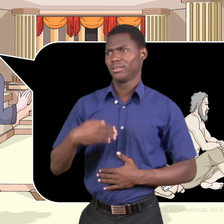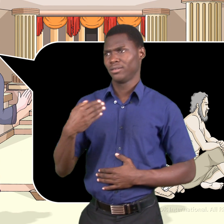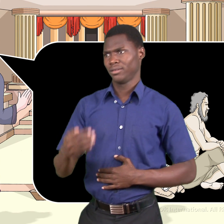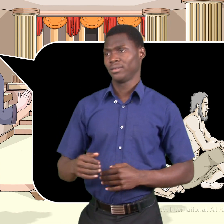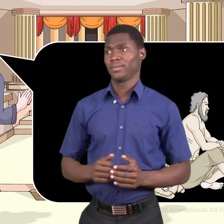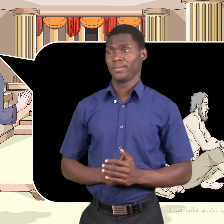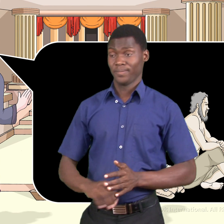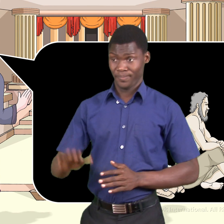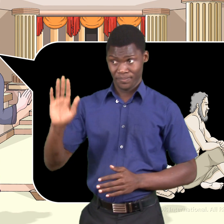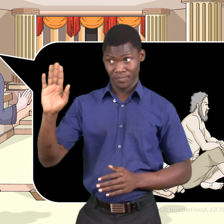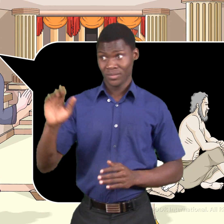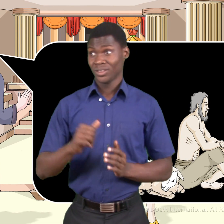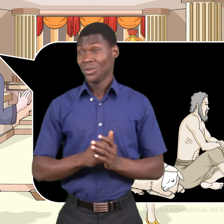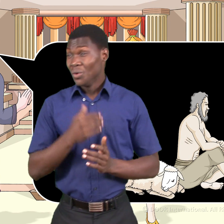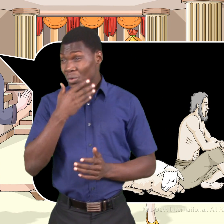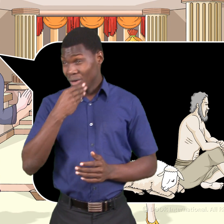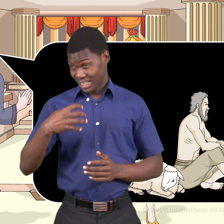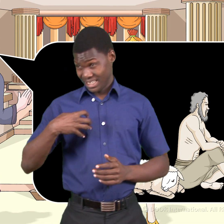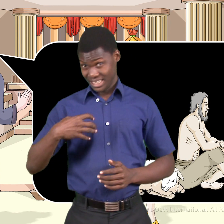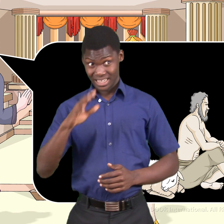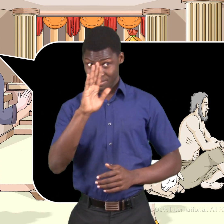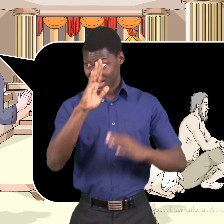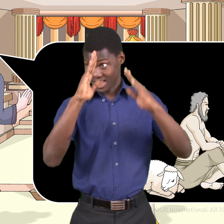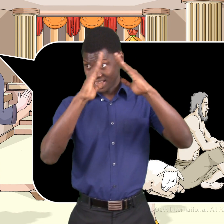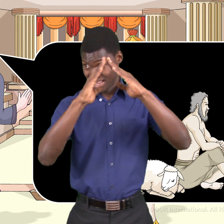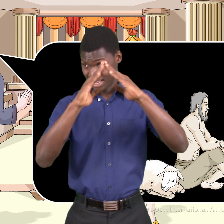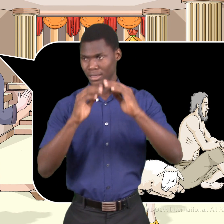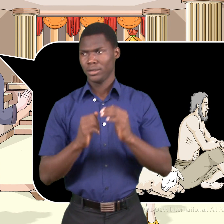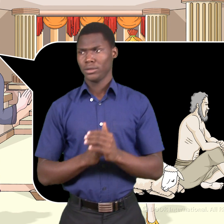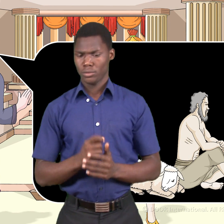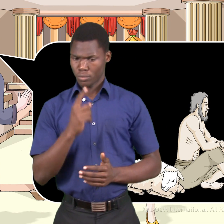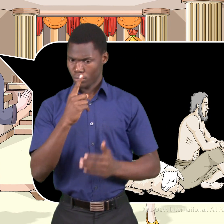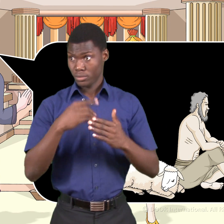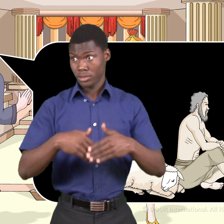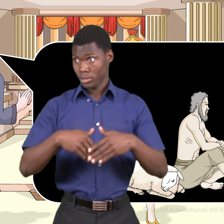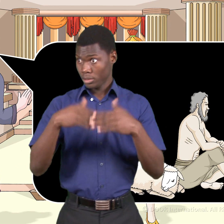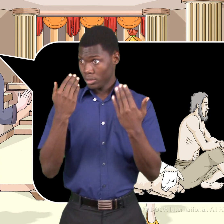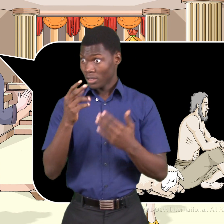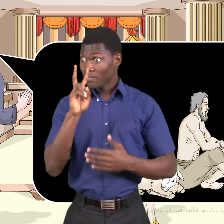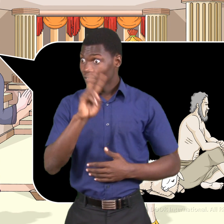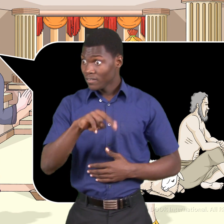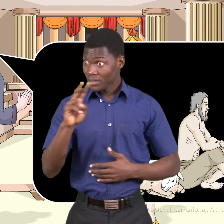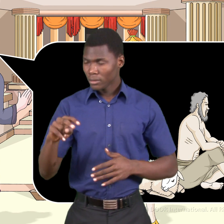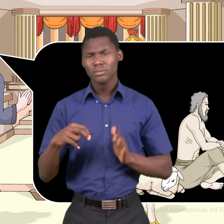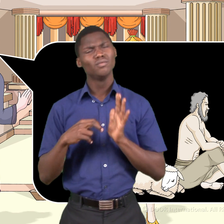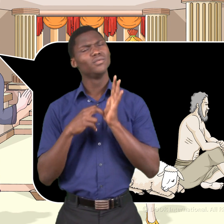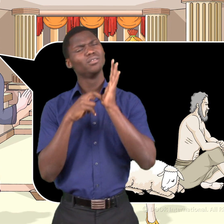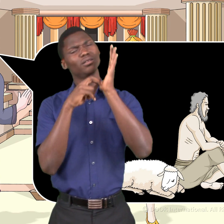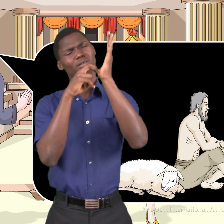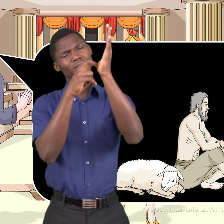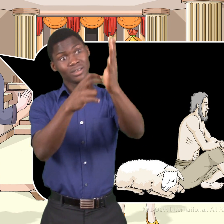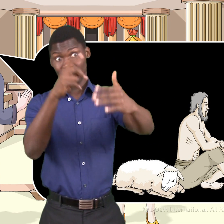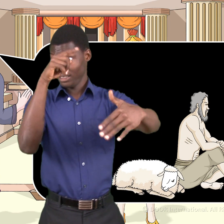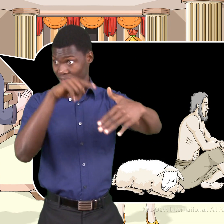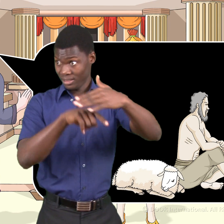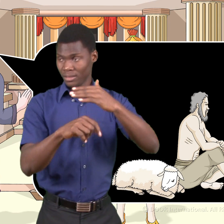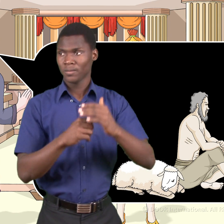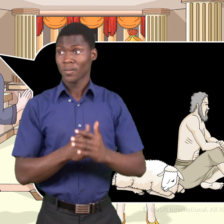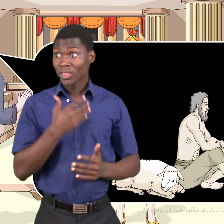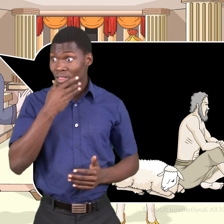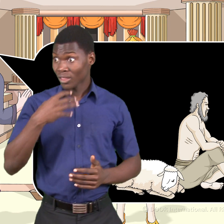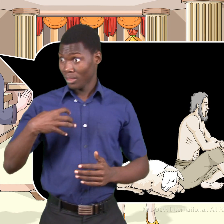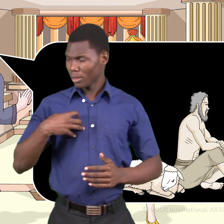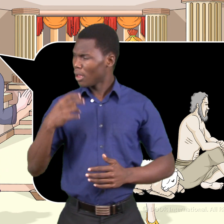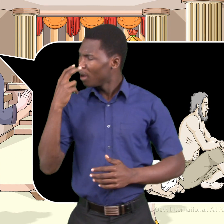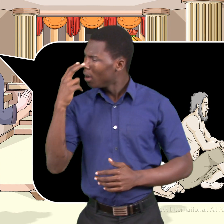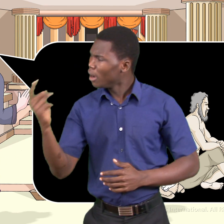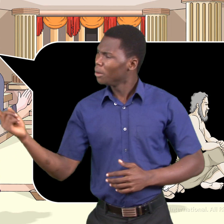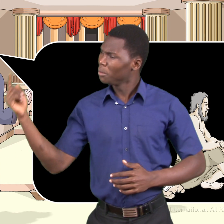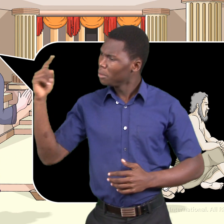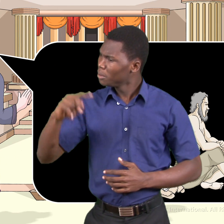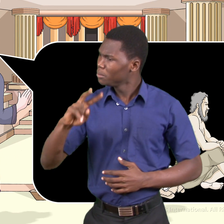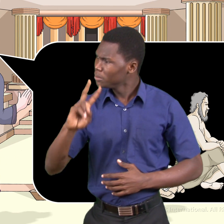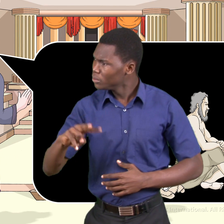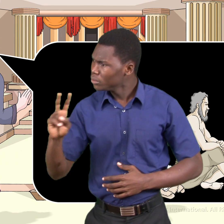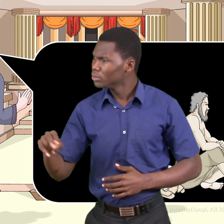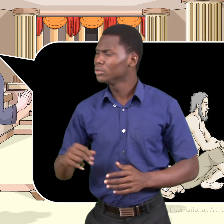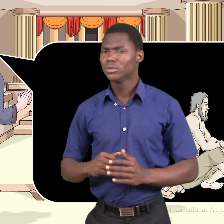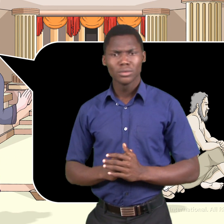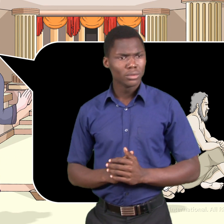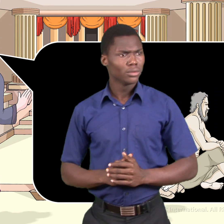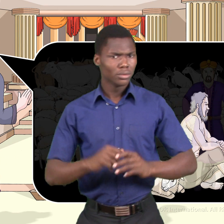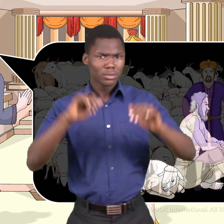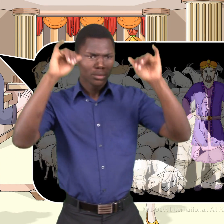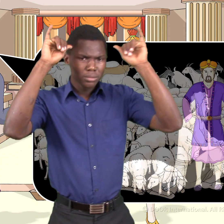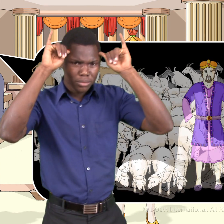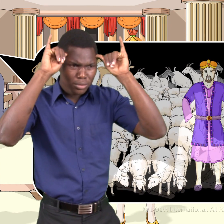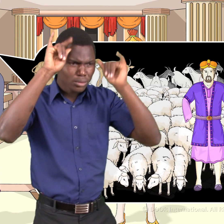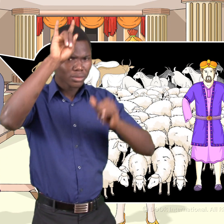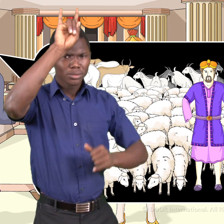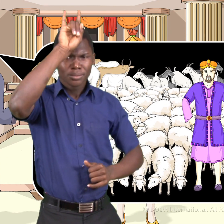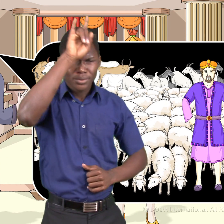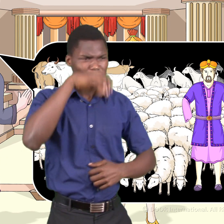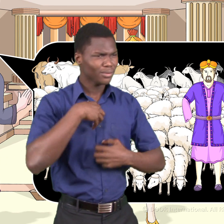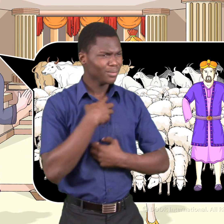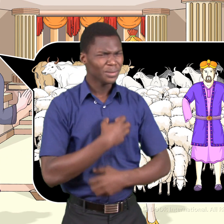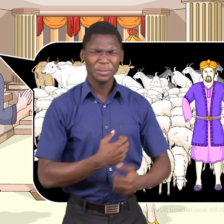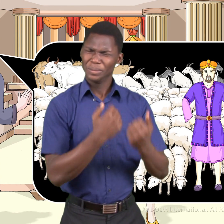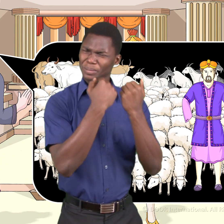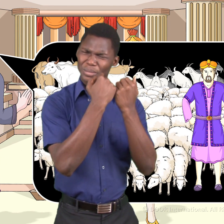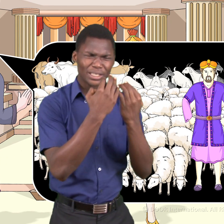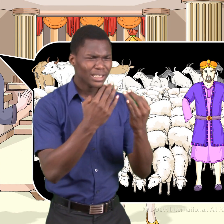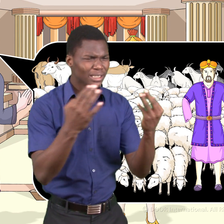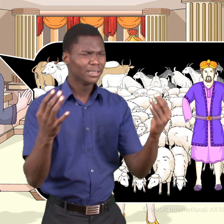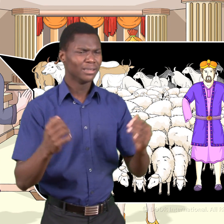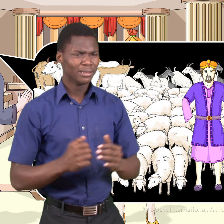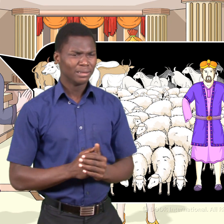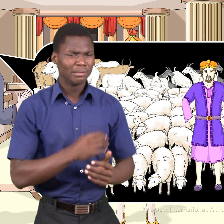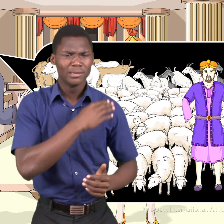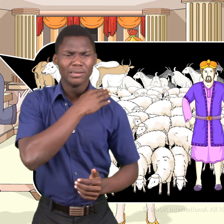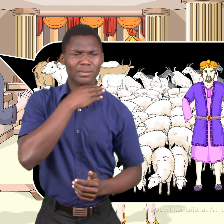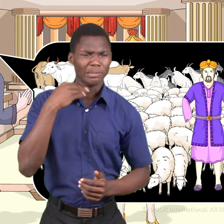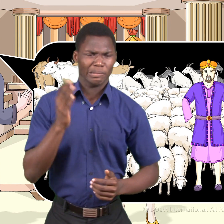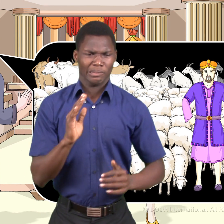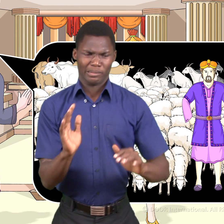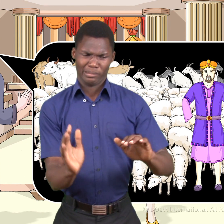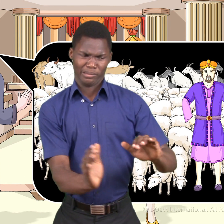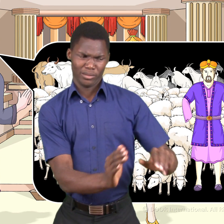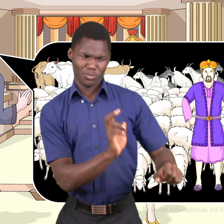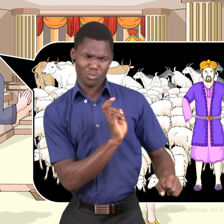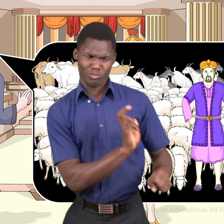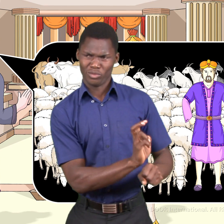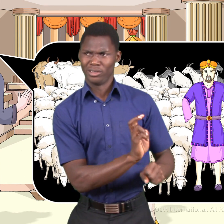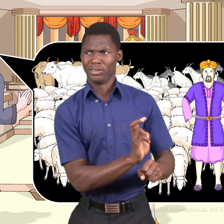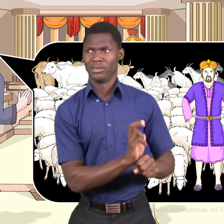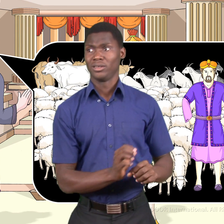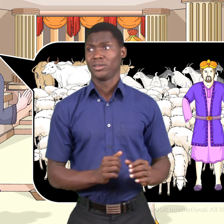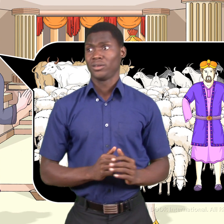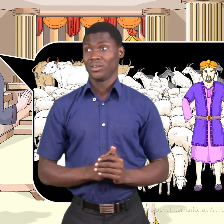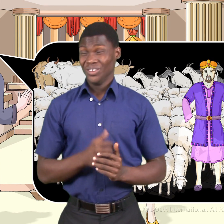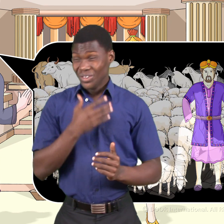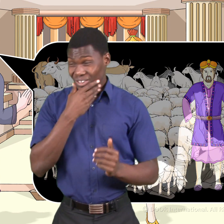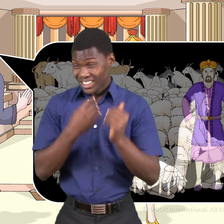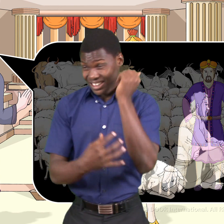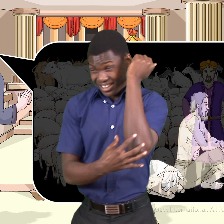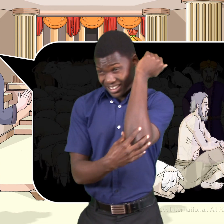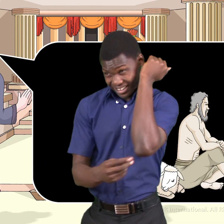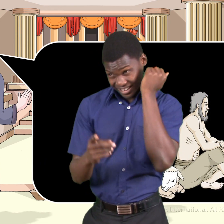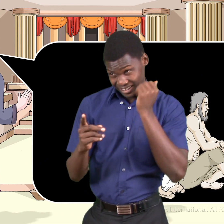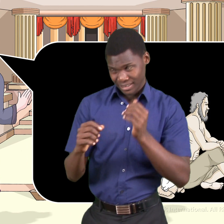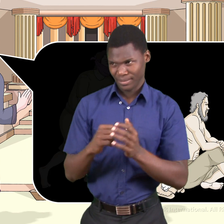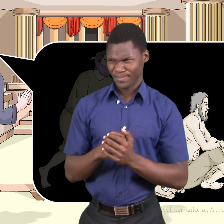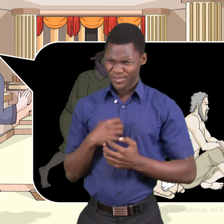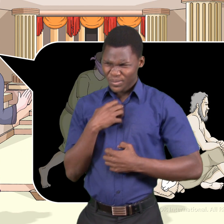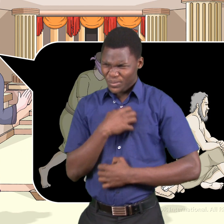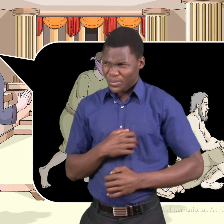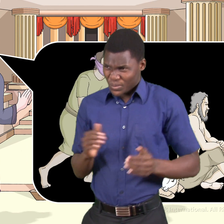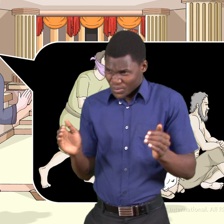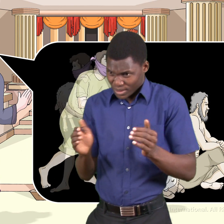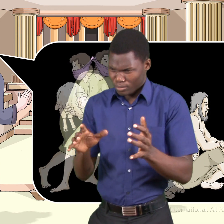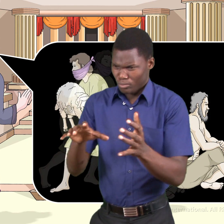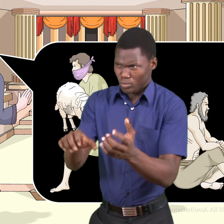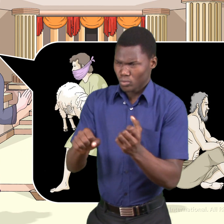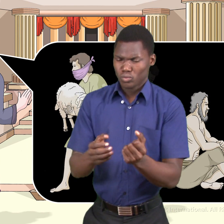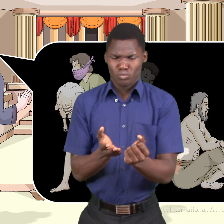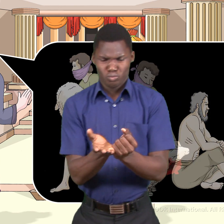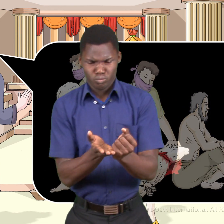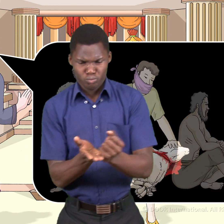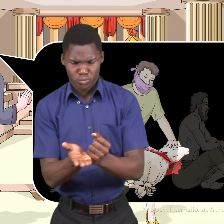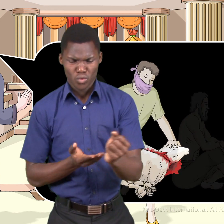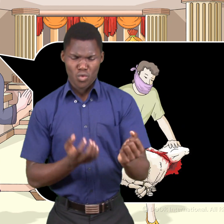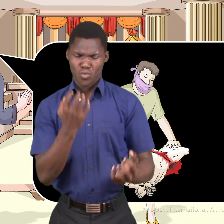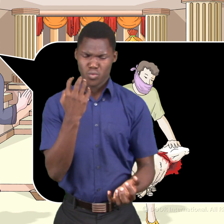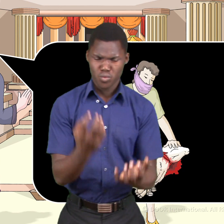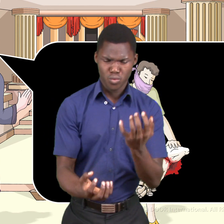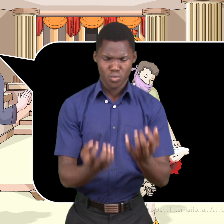Now a traveler came to the rich man, who refrained from taking one of his own sheep or cattle to prepare for the traveler who had come to him.